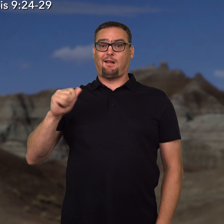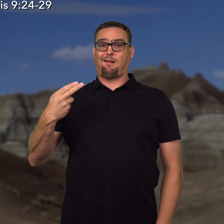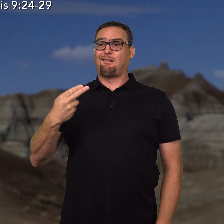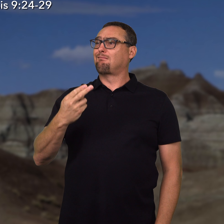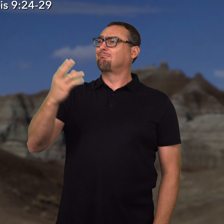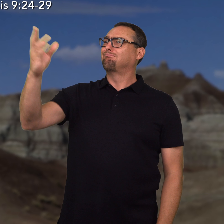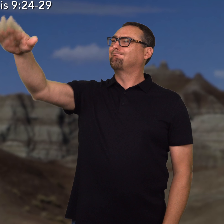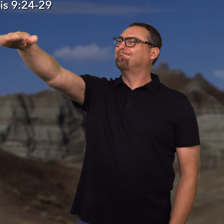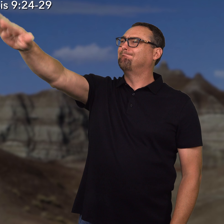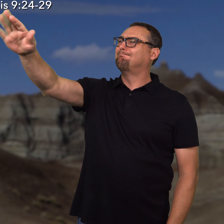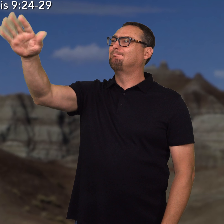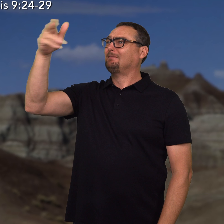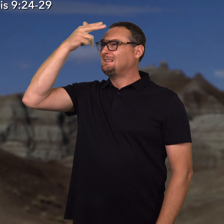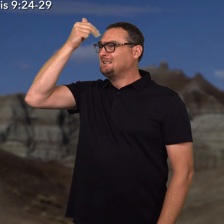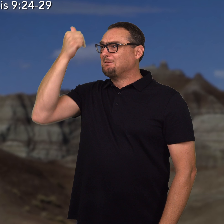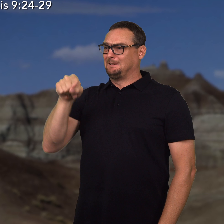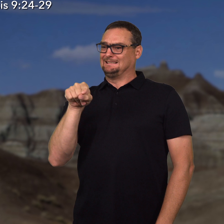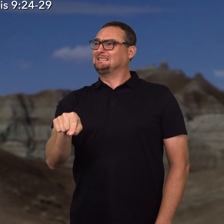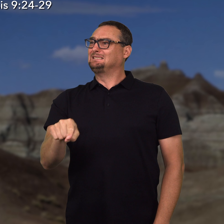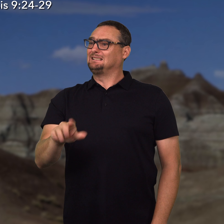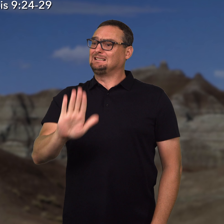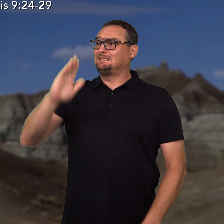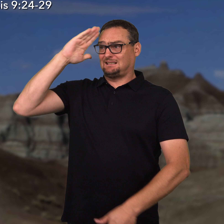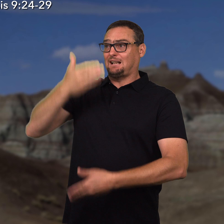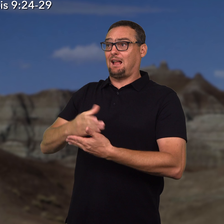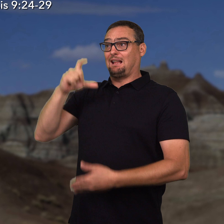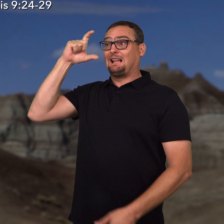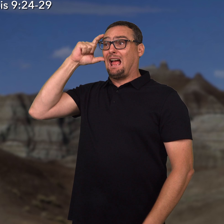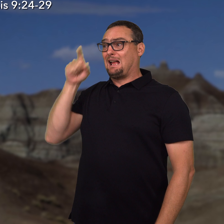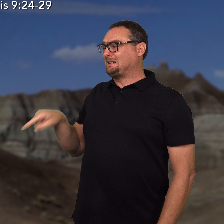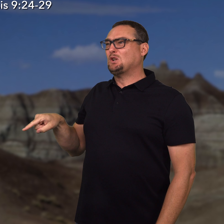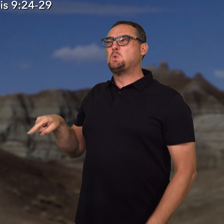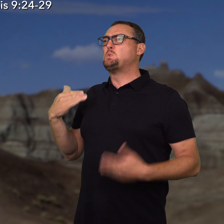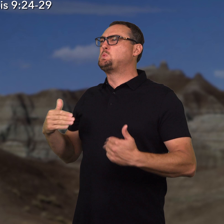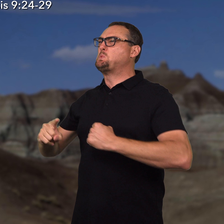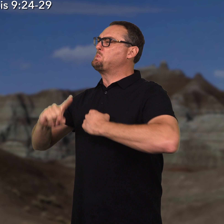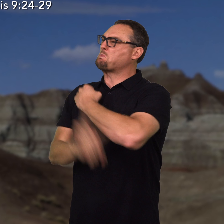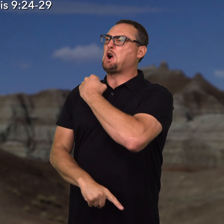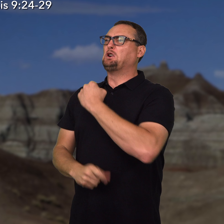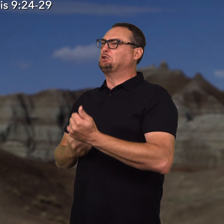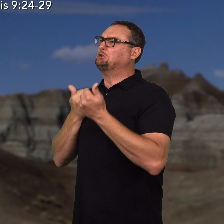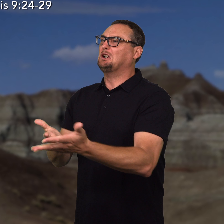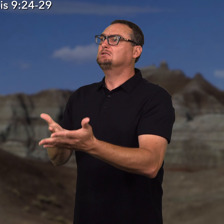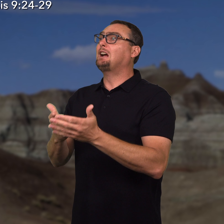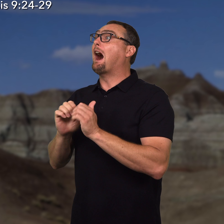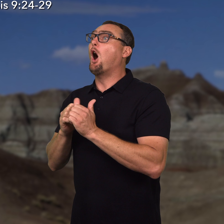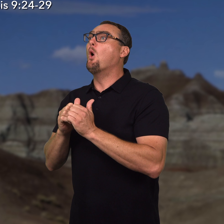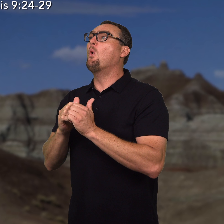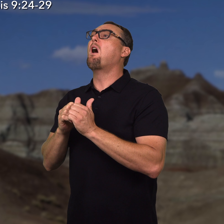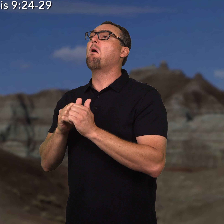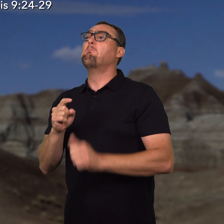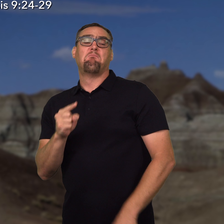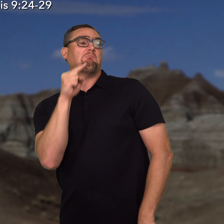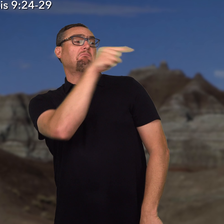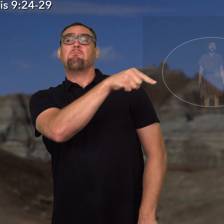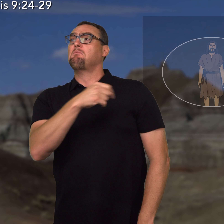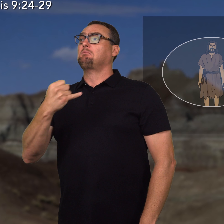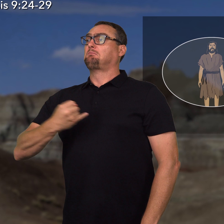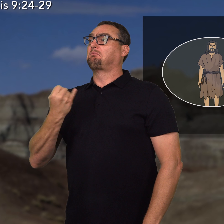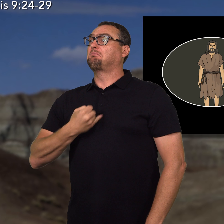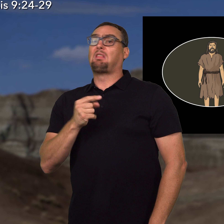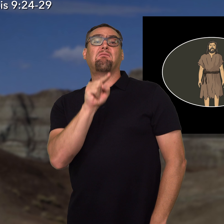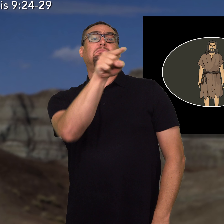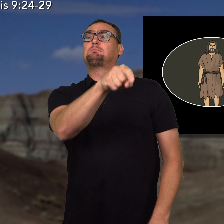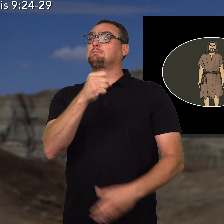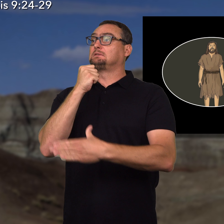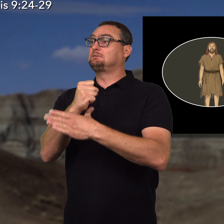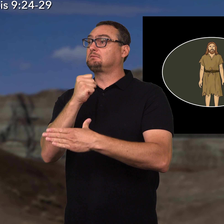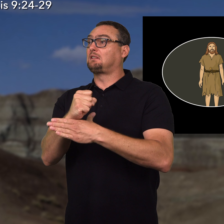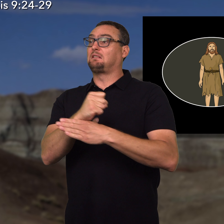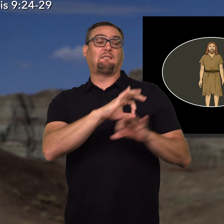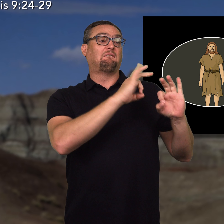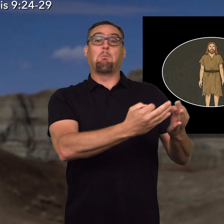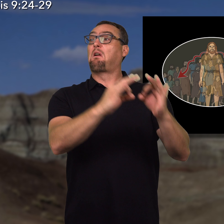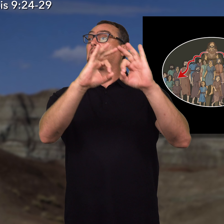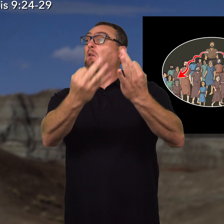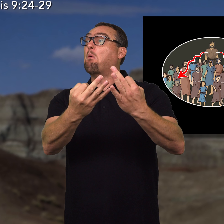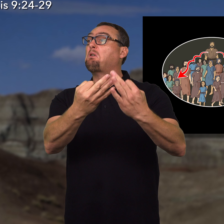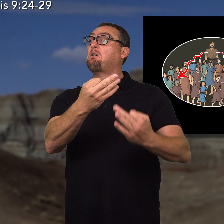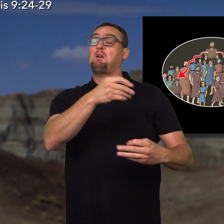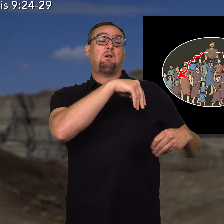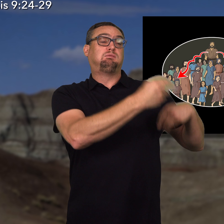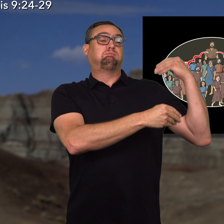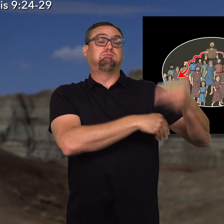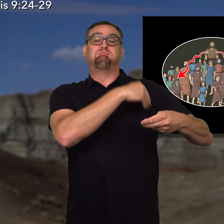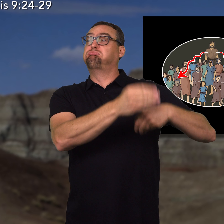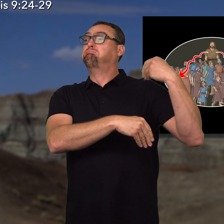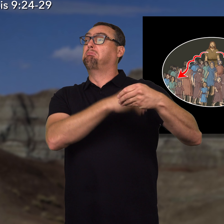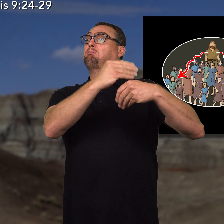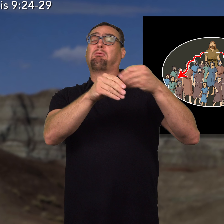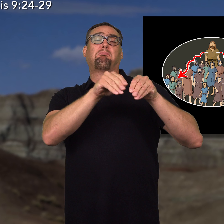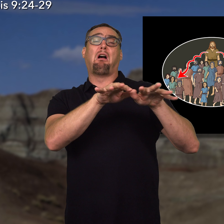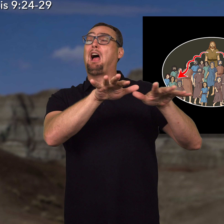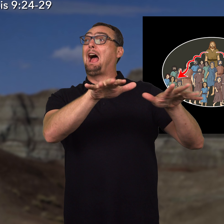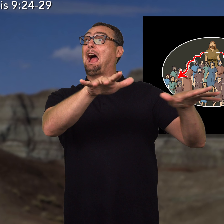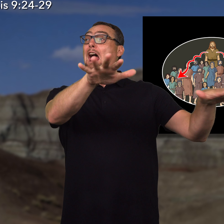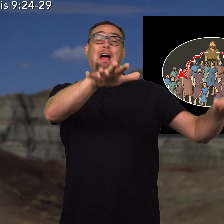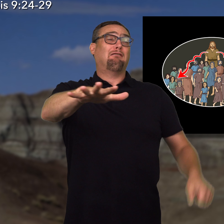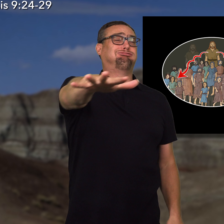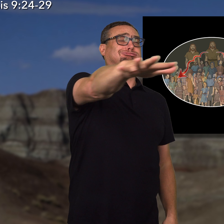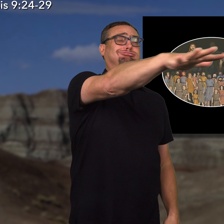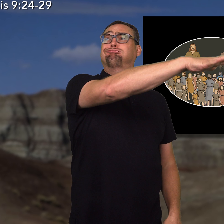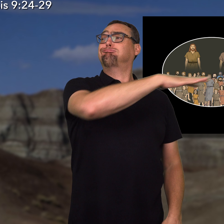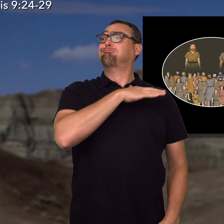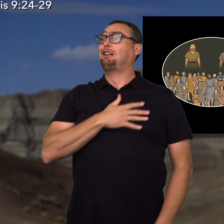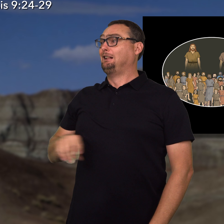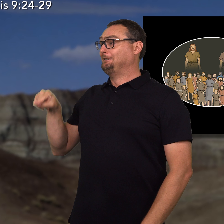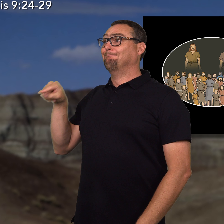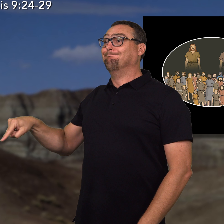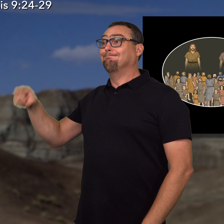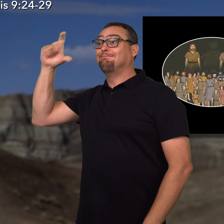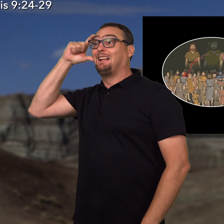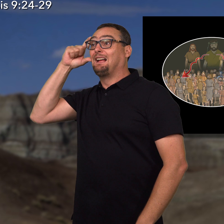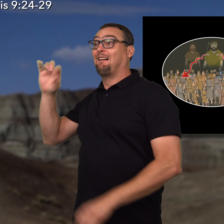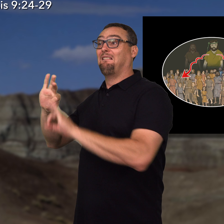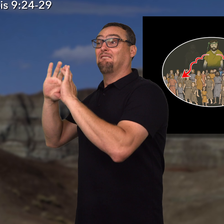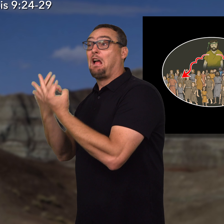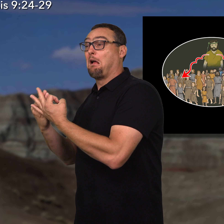A servant of servants shall he be to his brothers.”